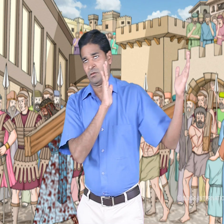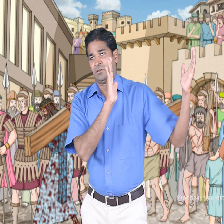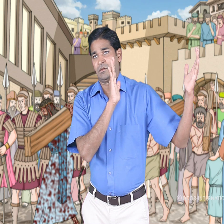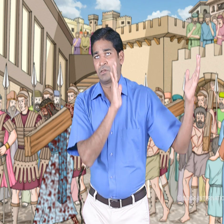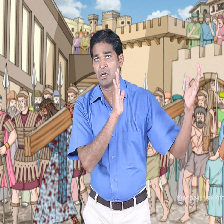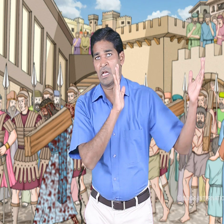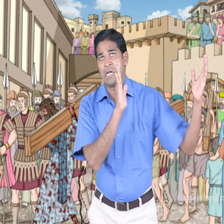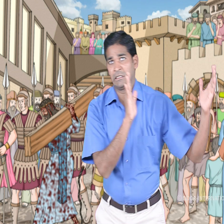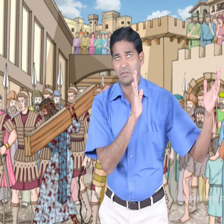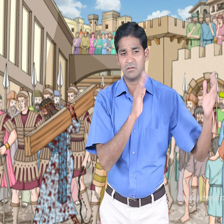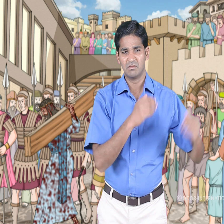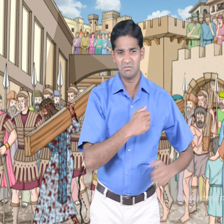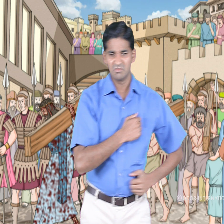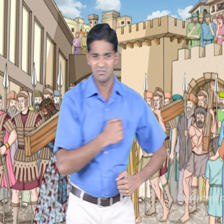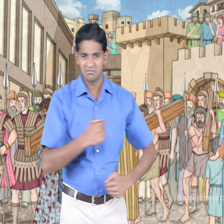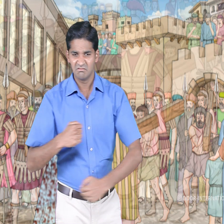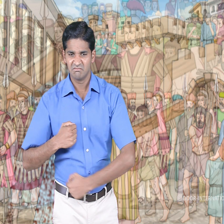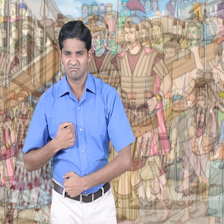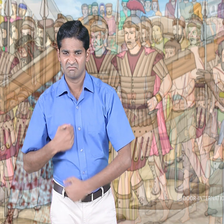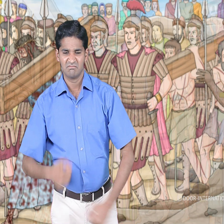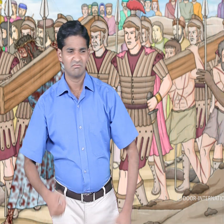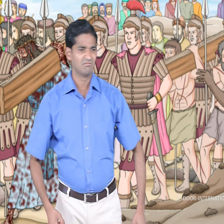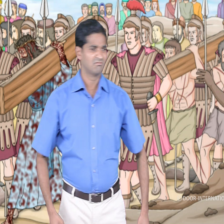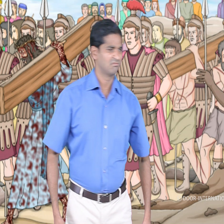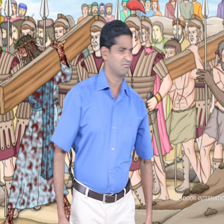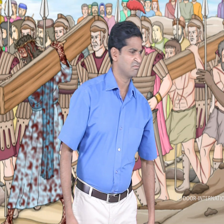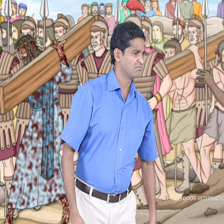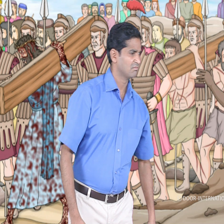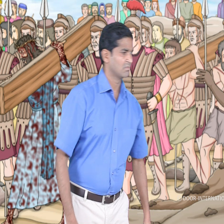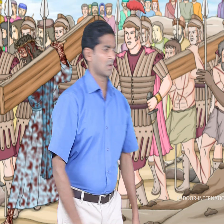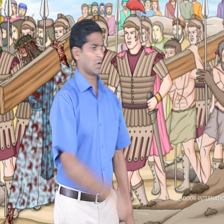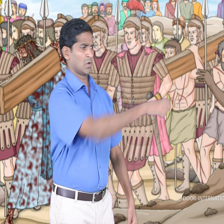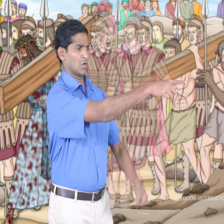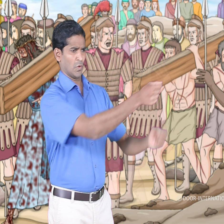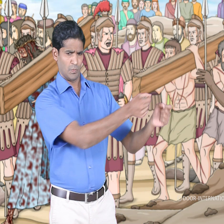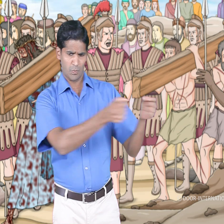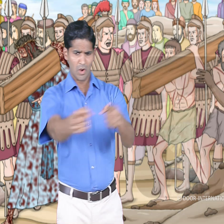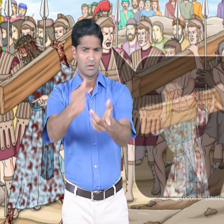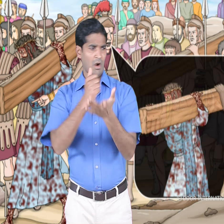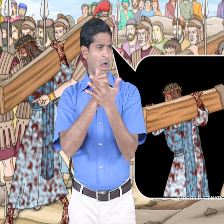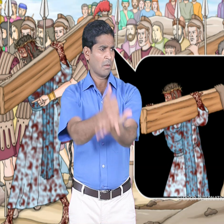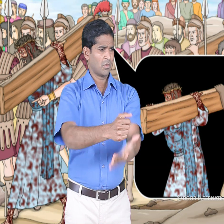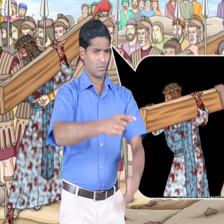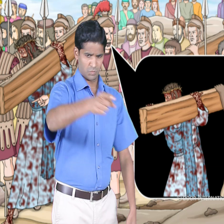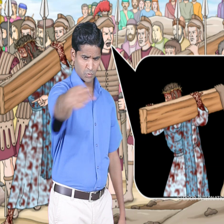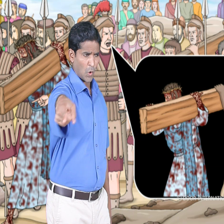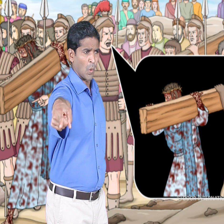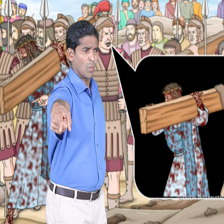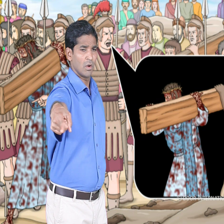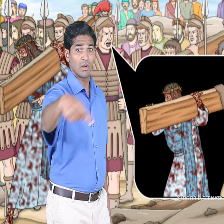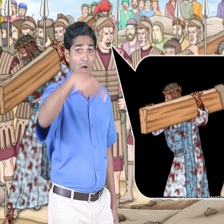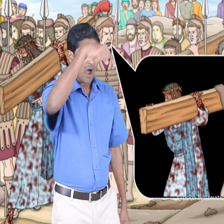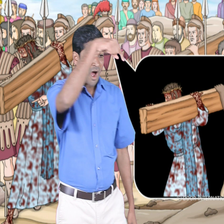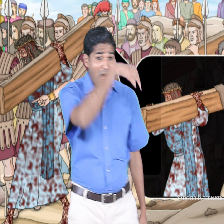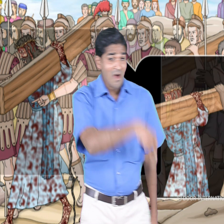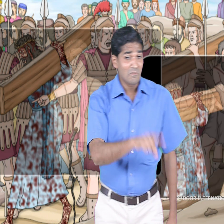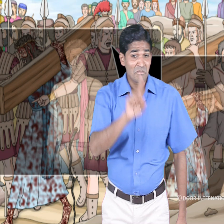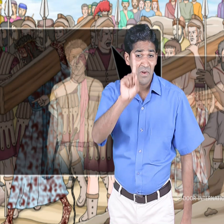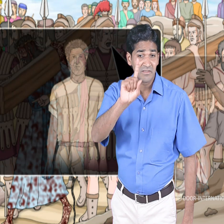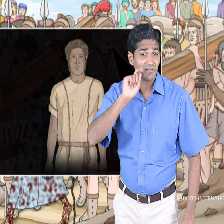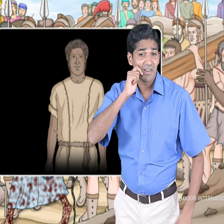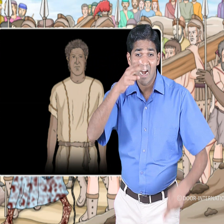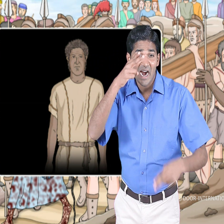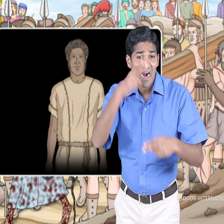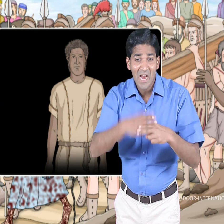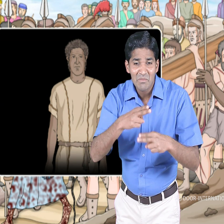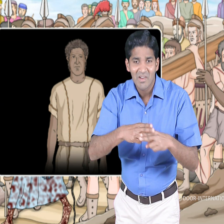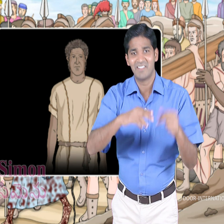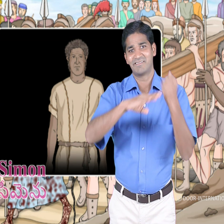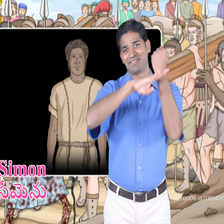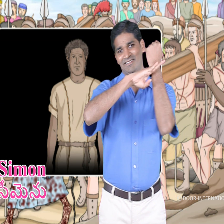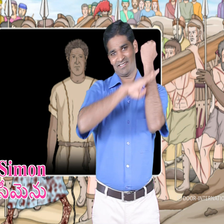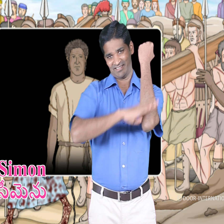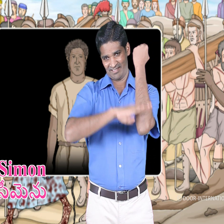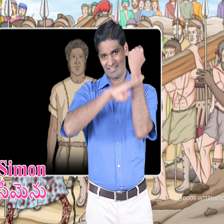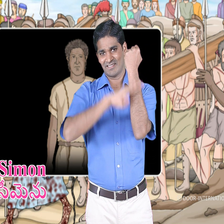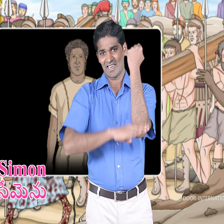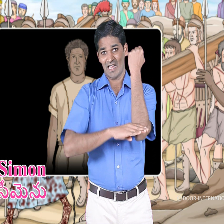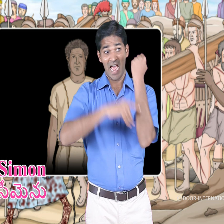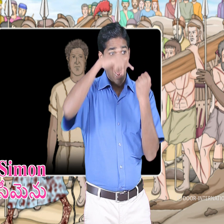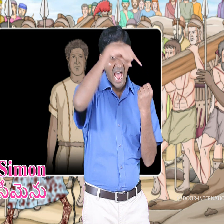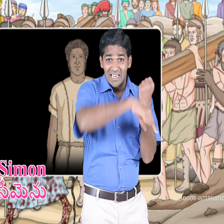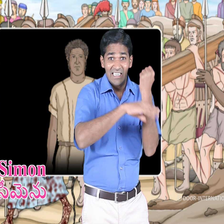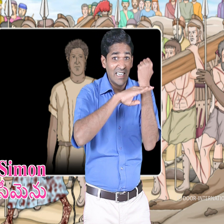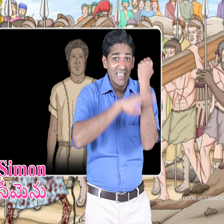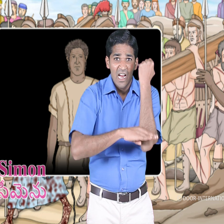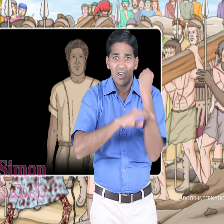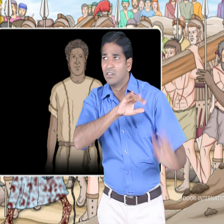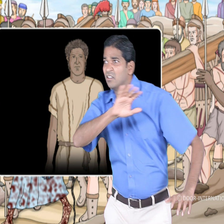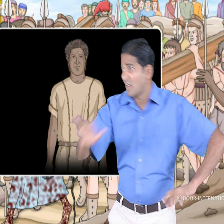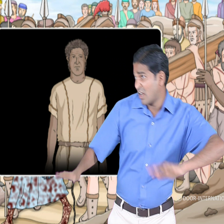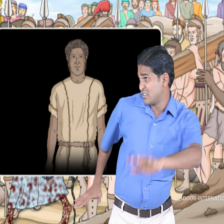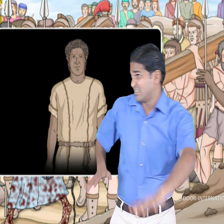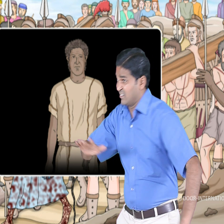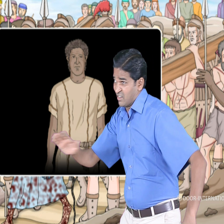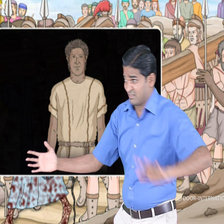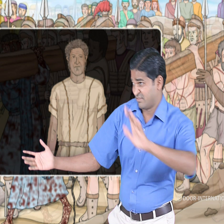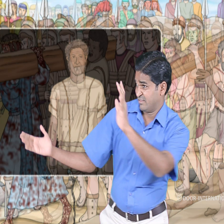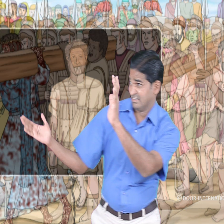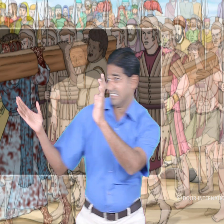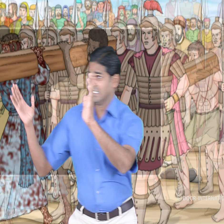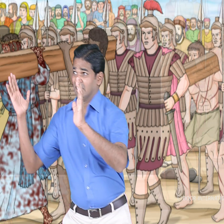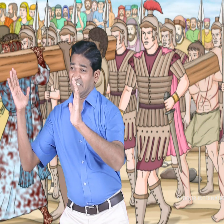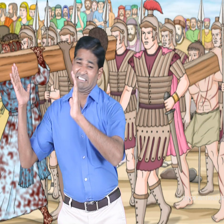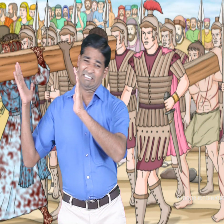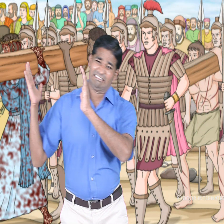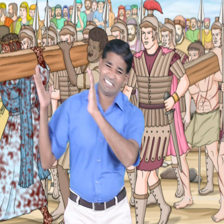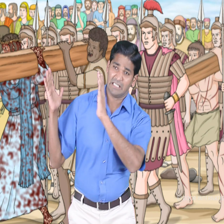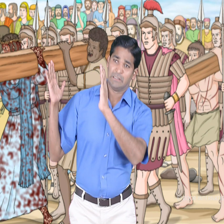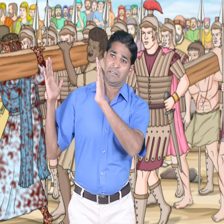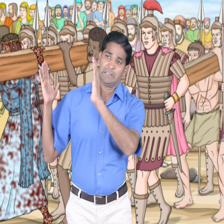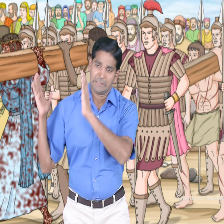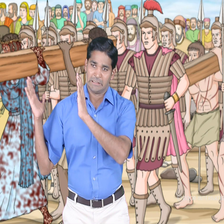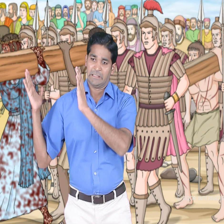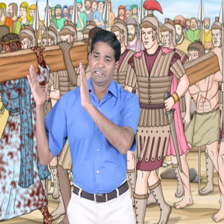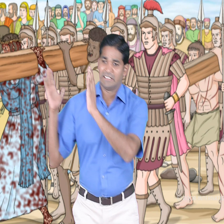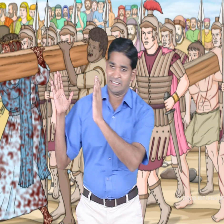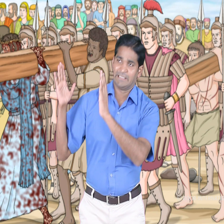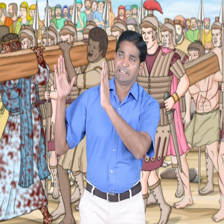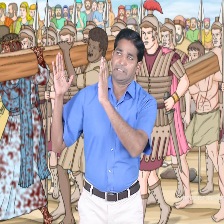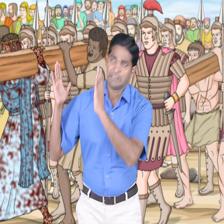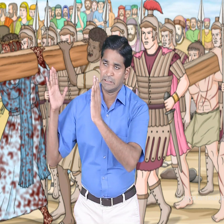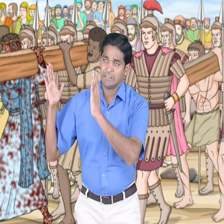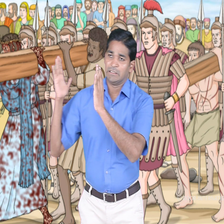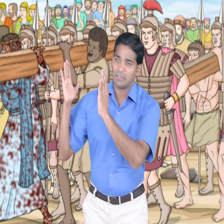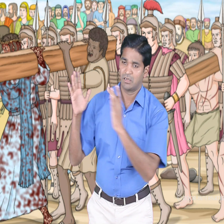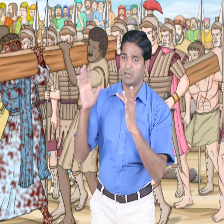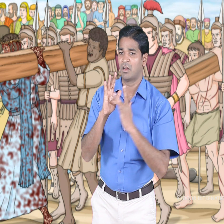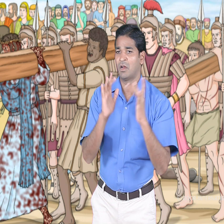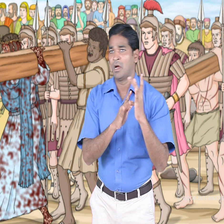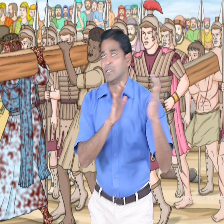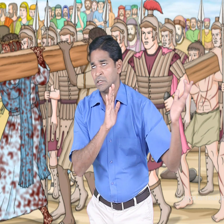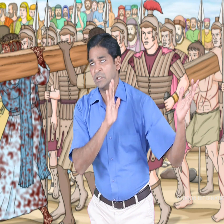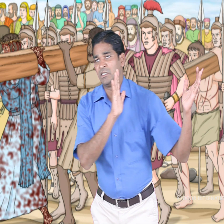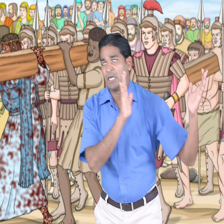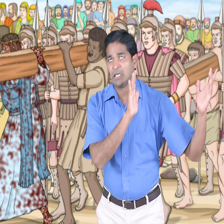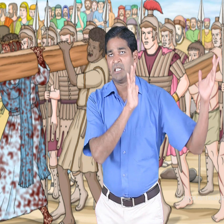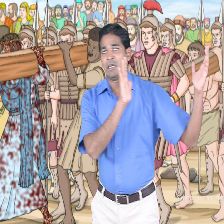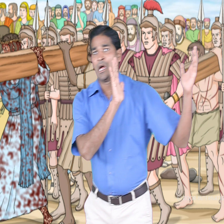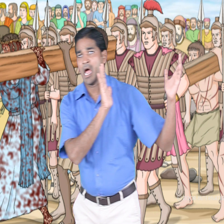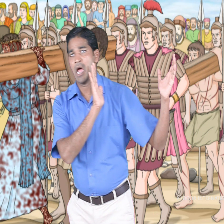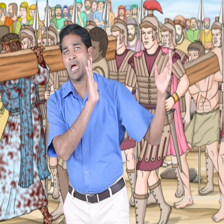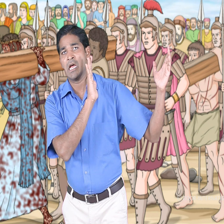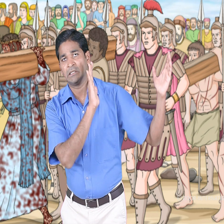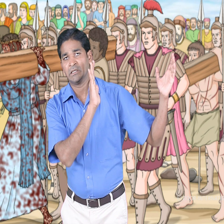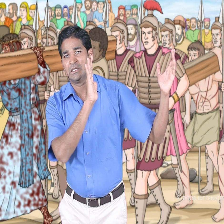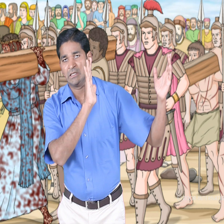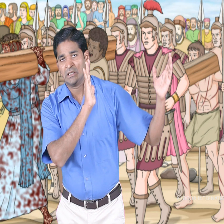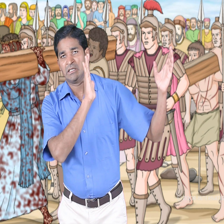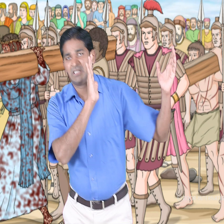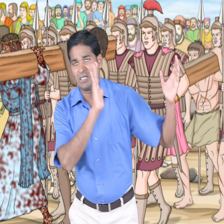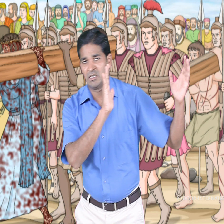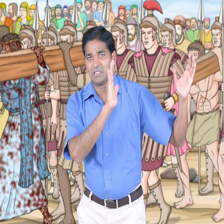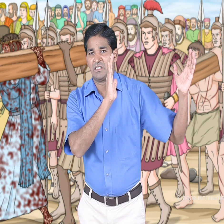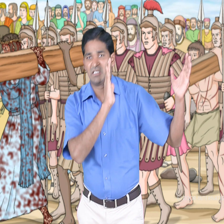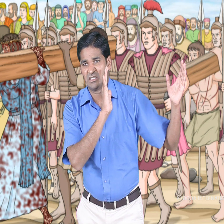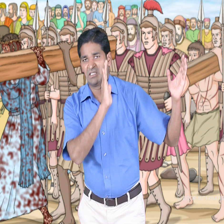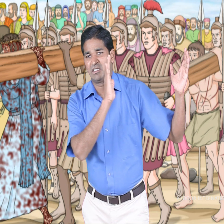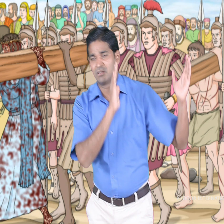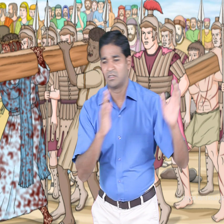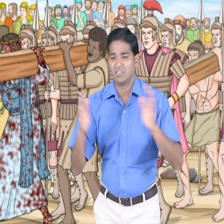Along the way they found a man from Cyrene, named Simon, and they forced him to carry the cross of Jesus.